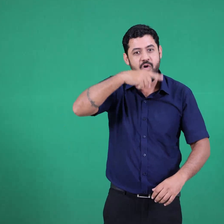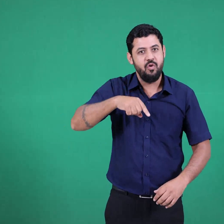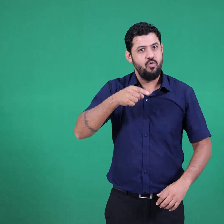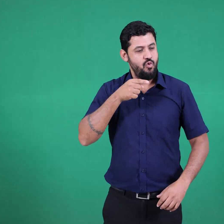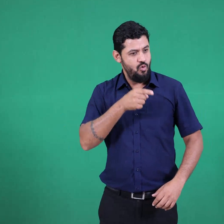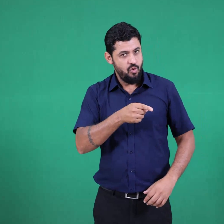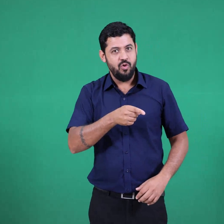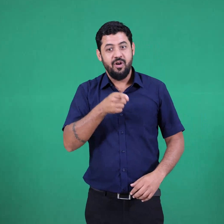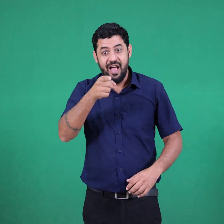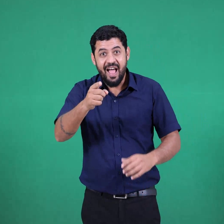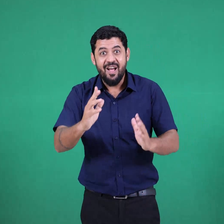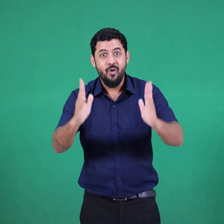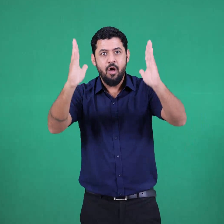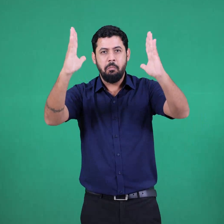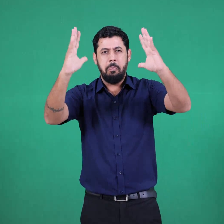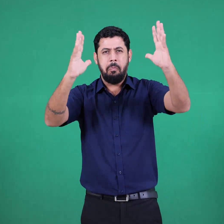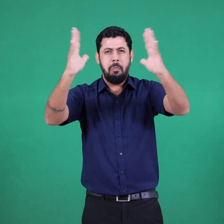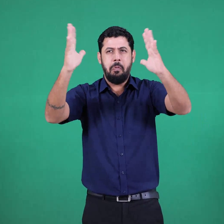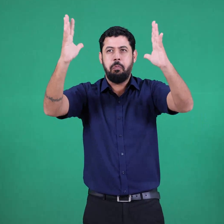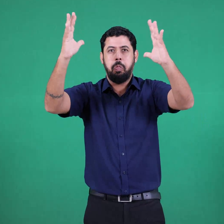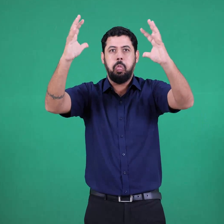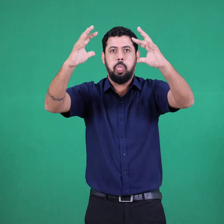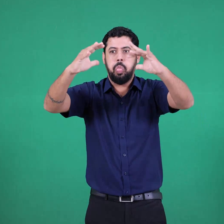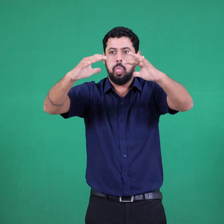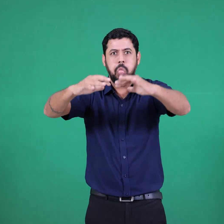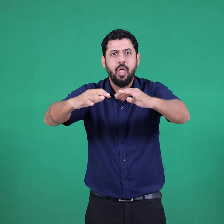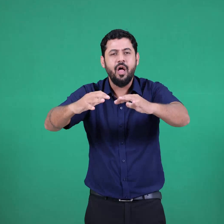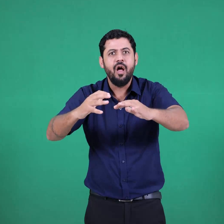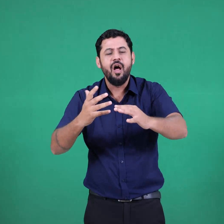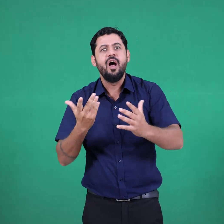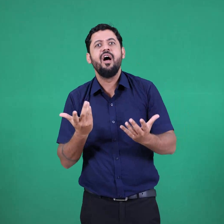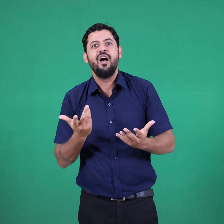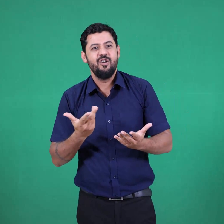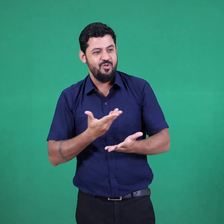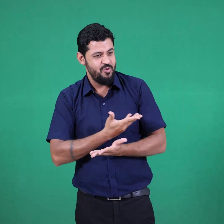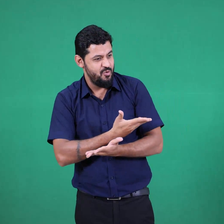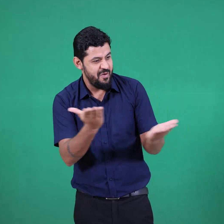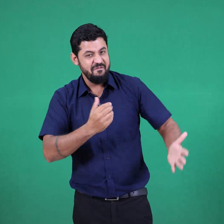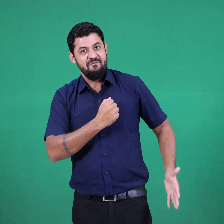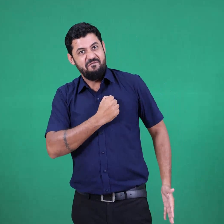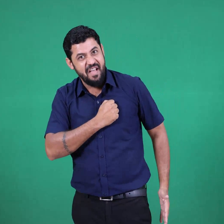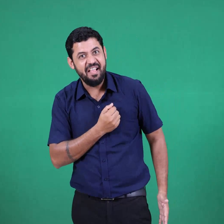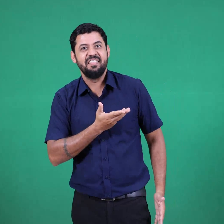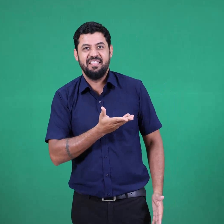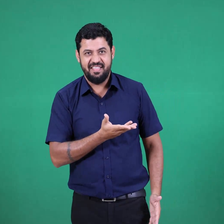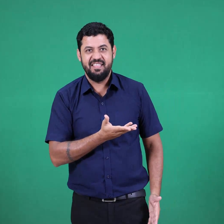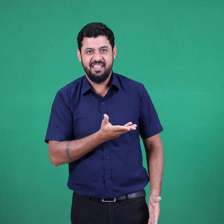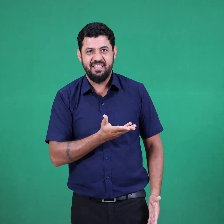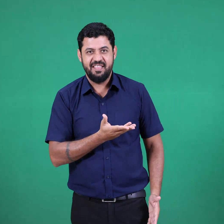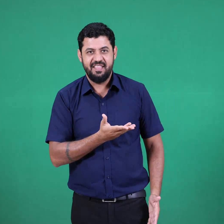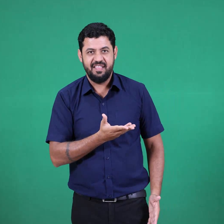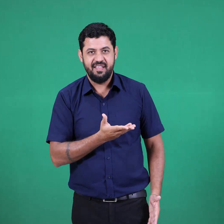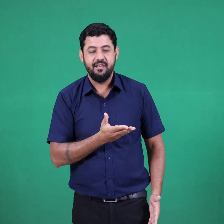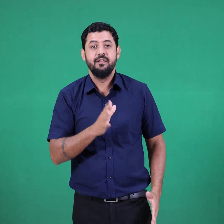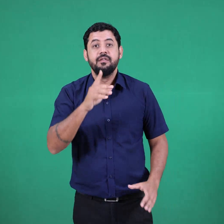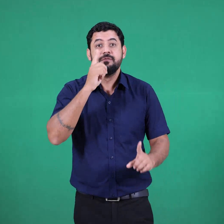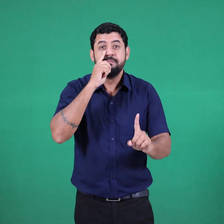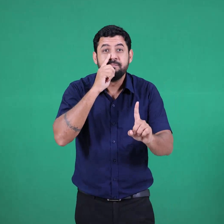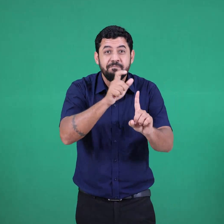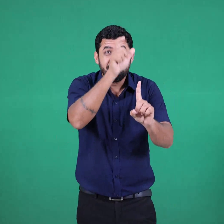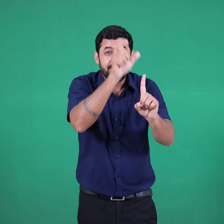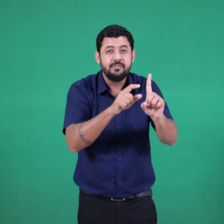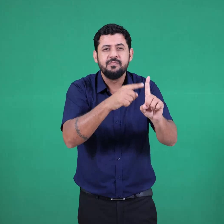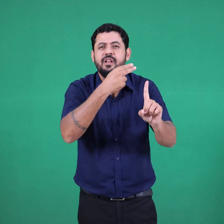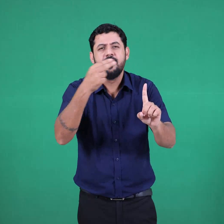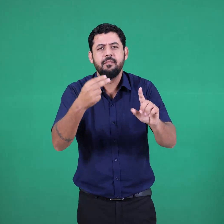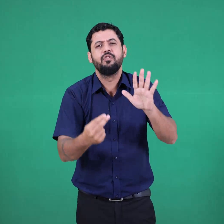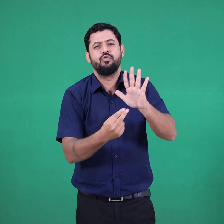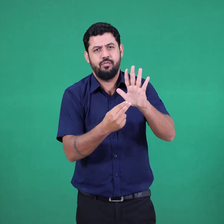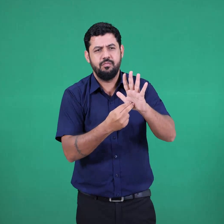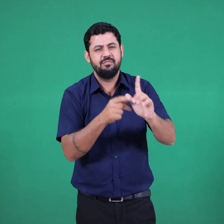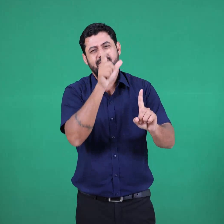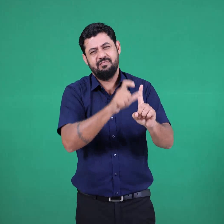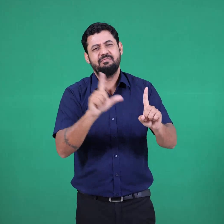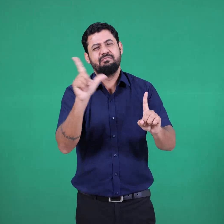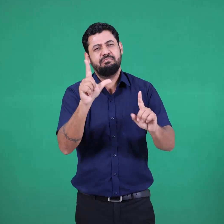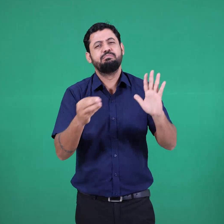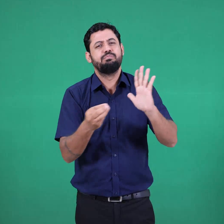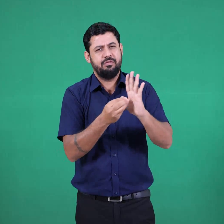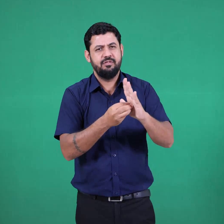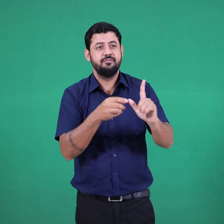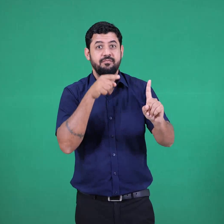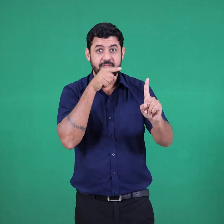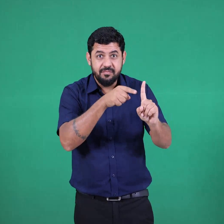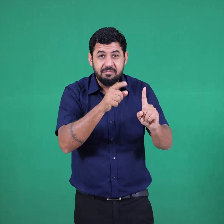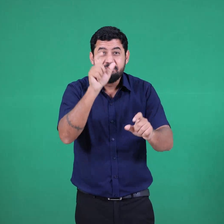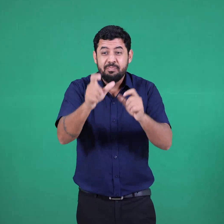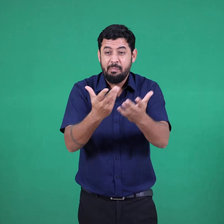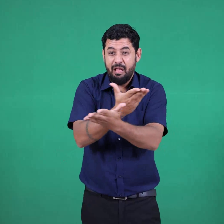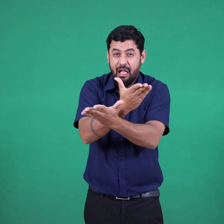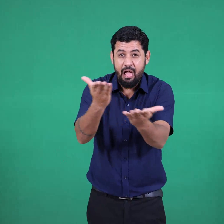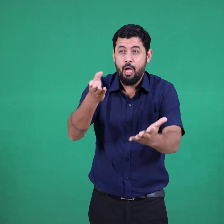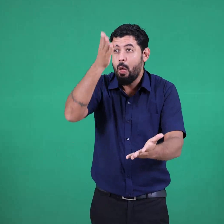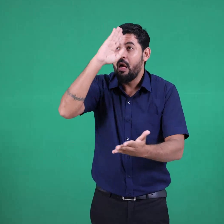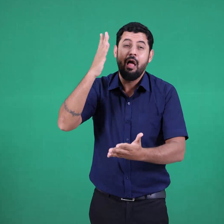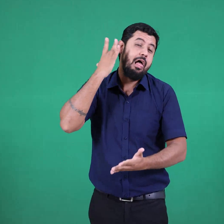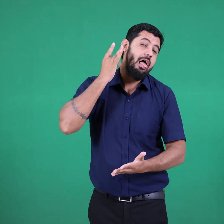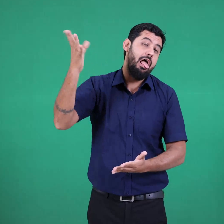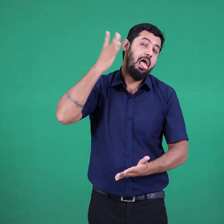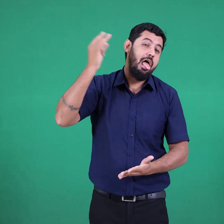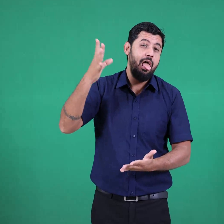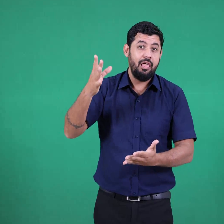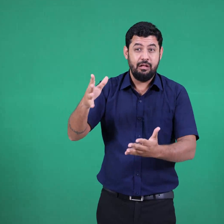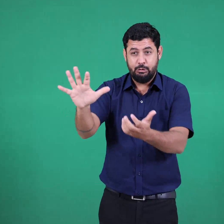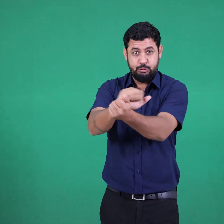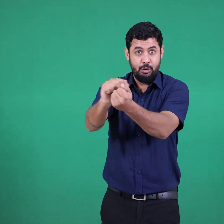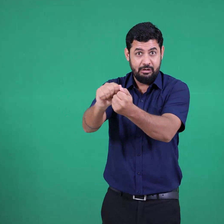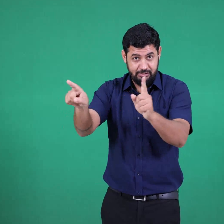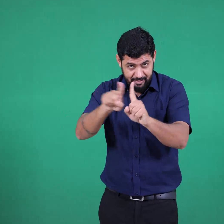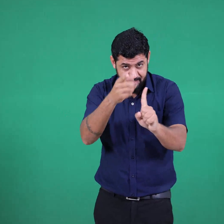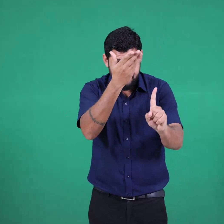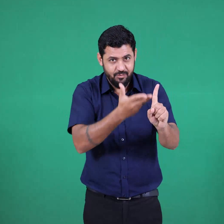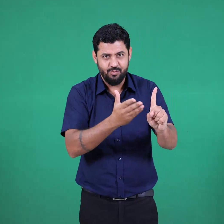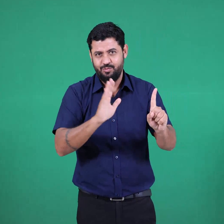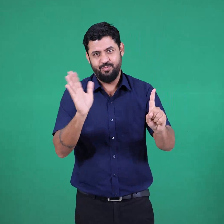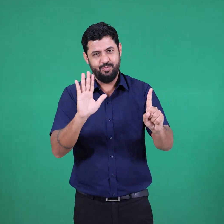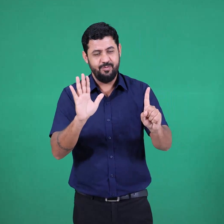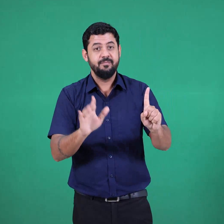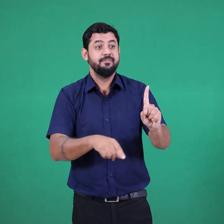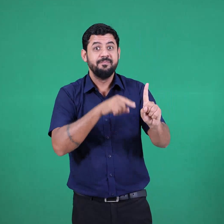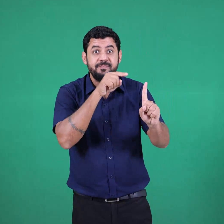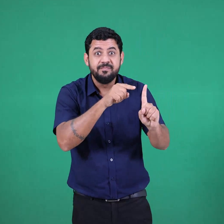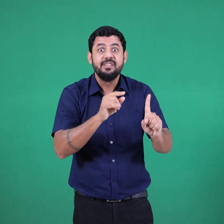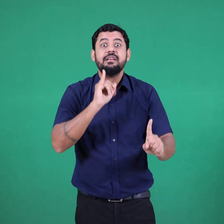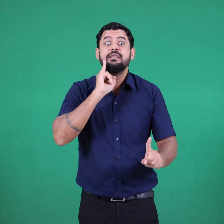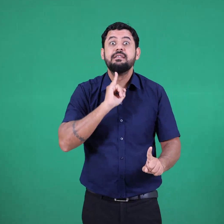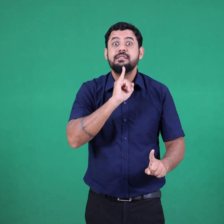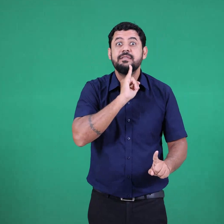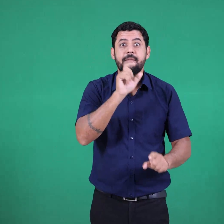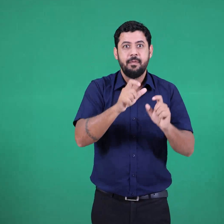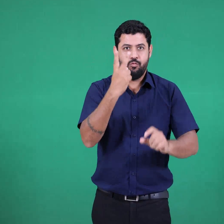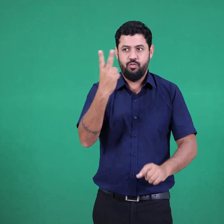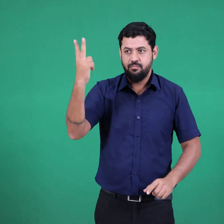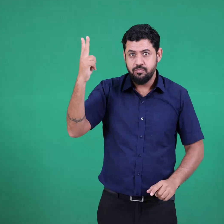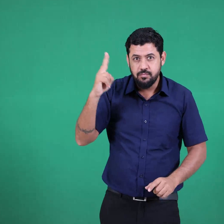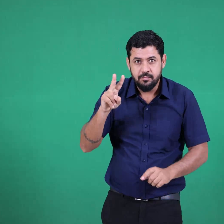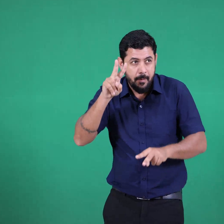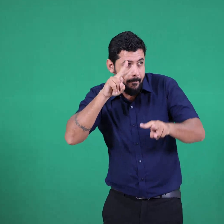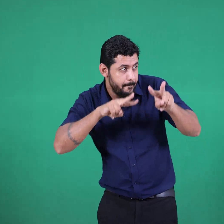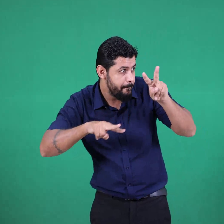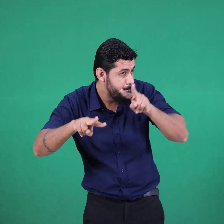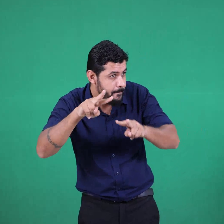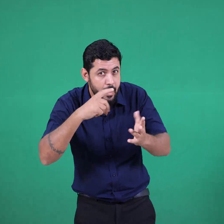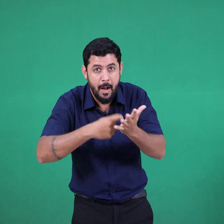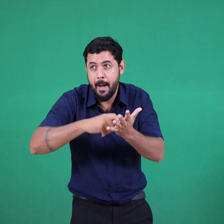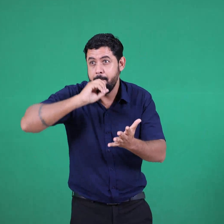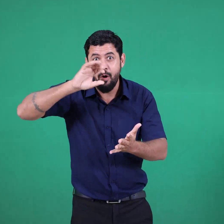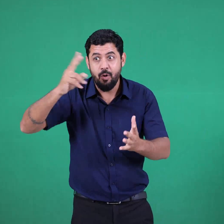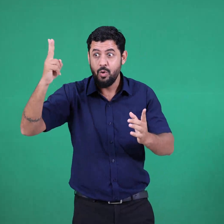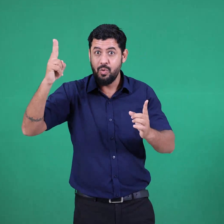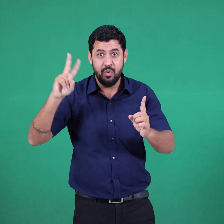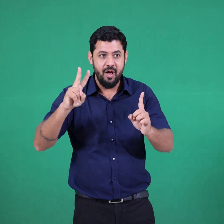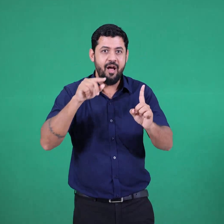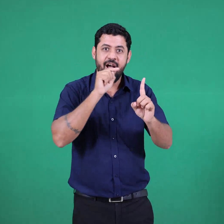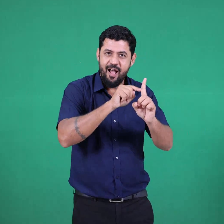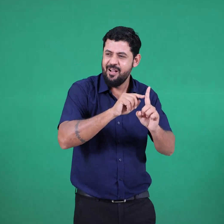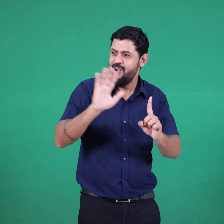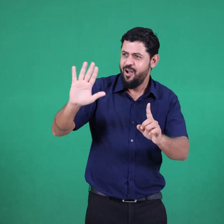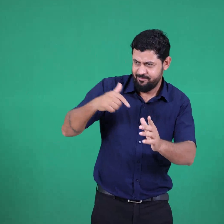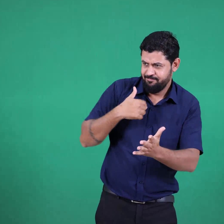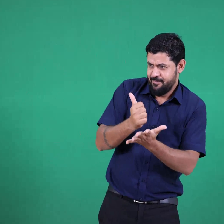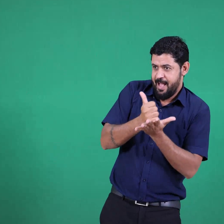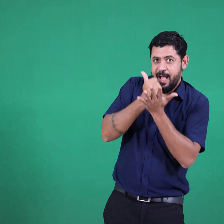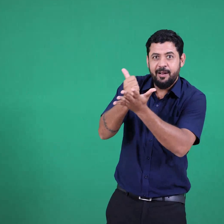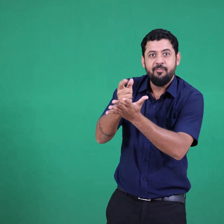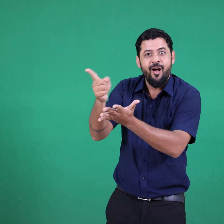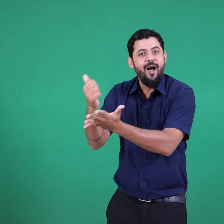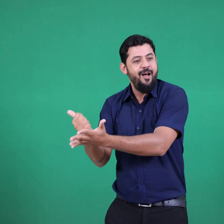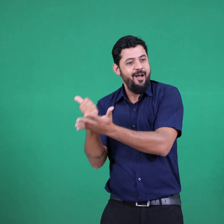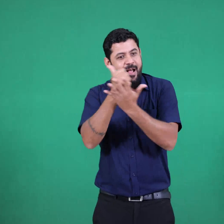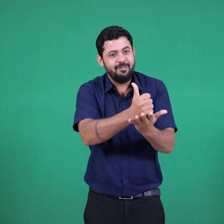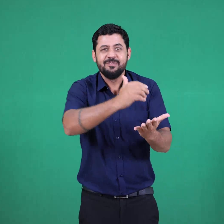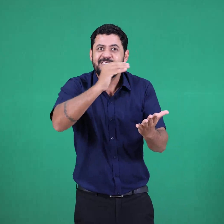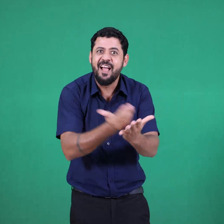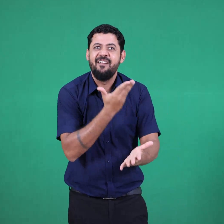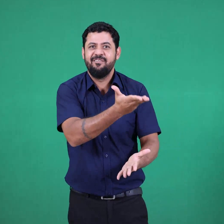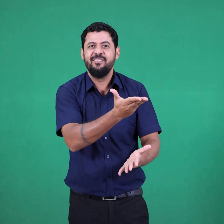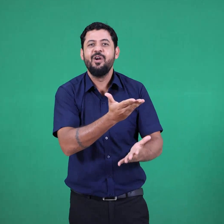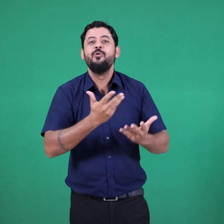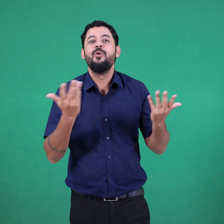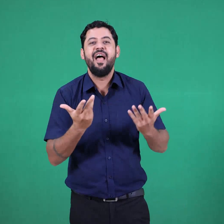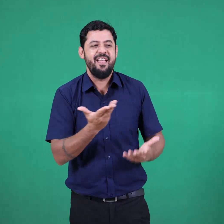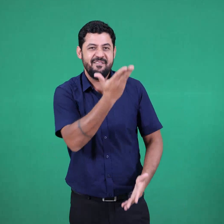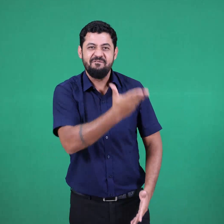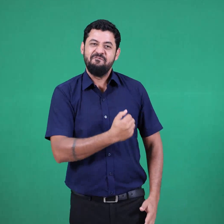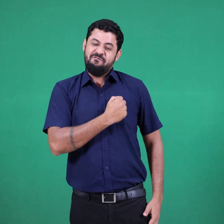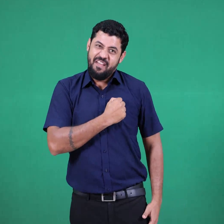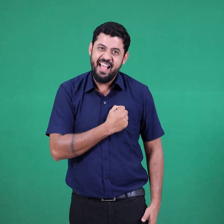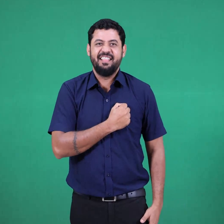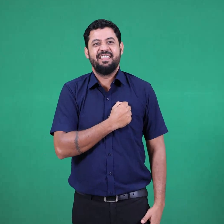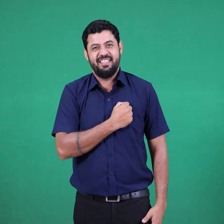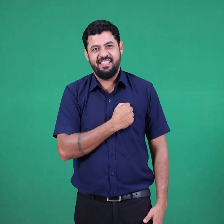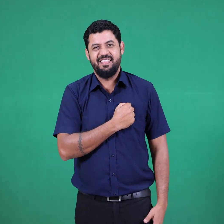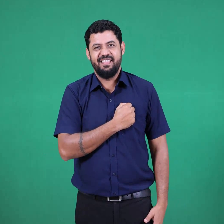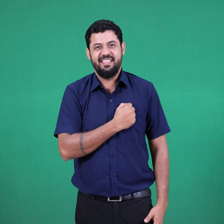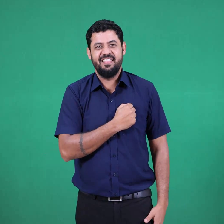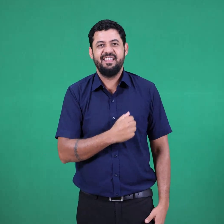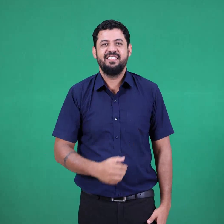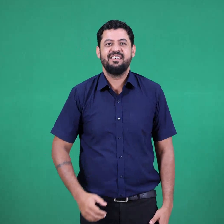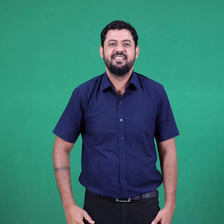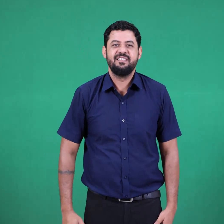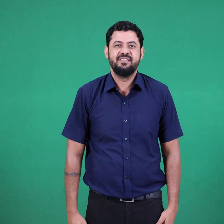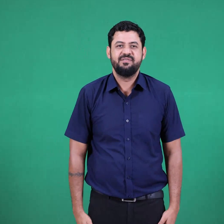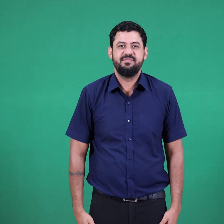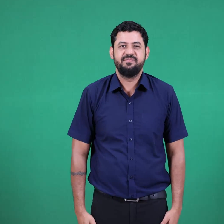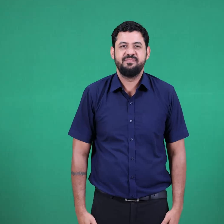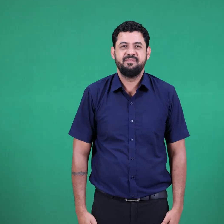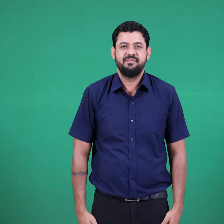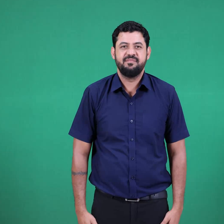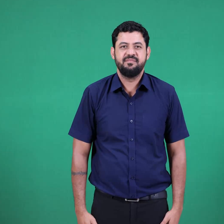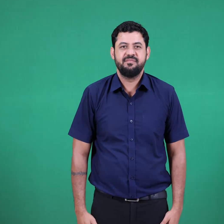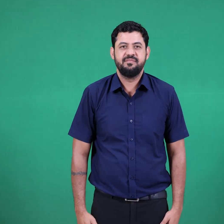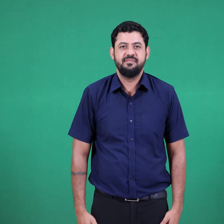By faith the prostitute Rahab, because she welcomed the spies in peace, did not perish with those who were disobedient.